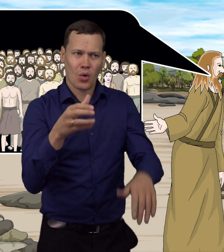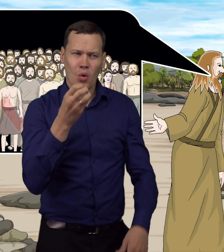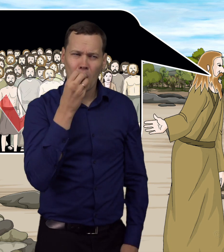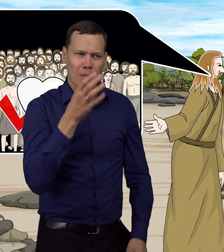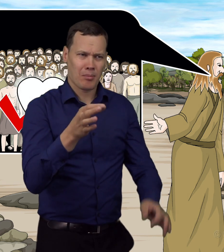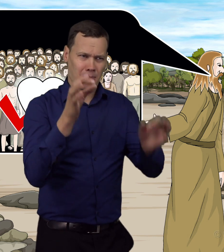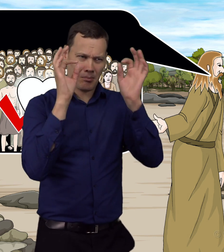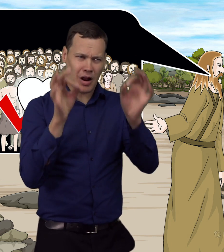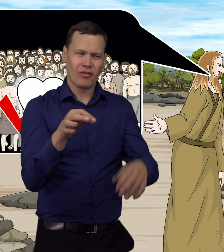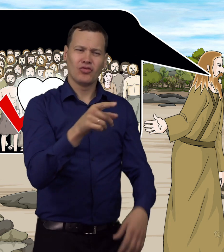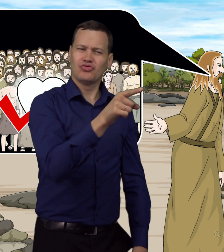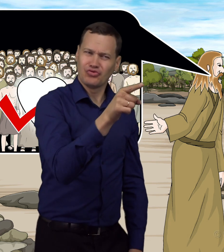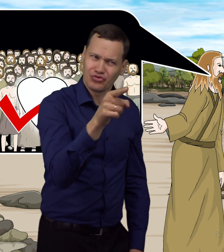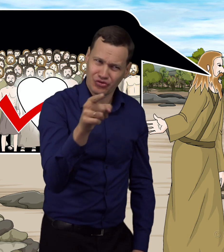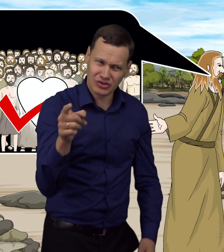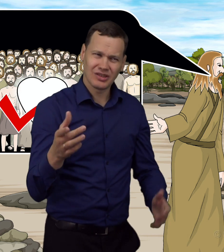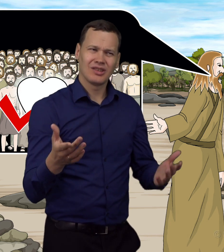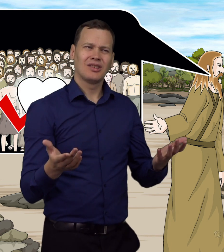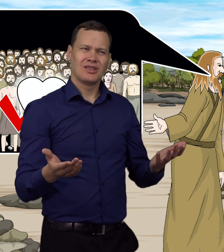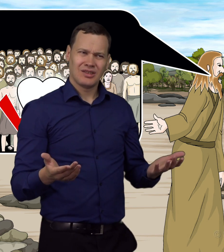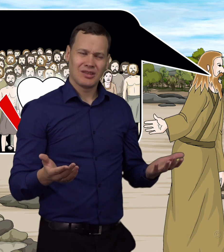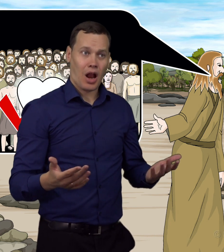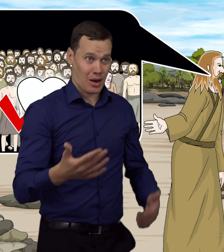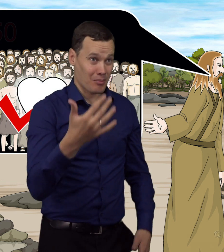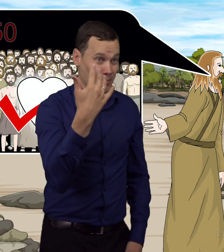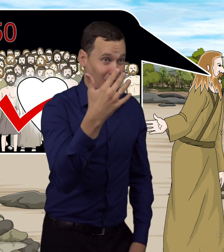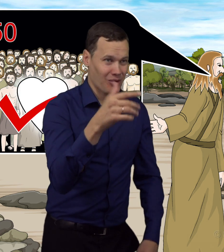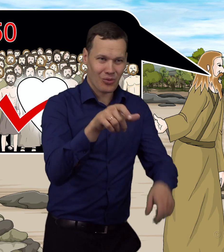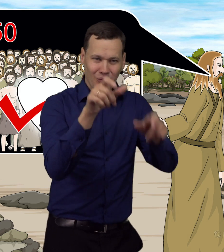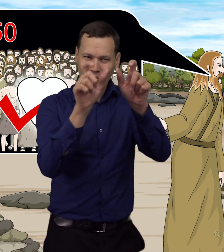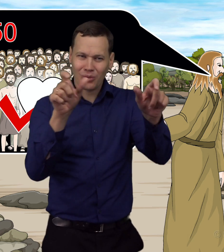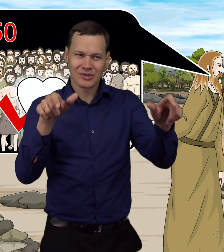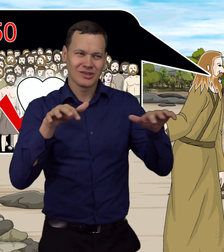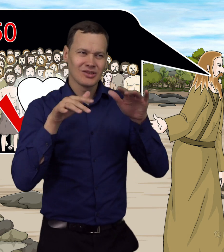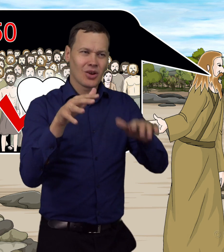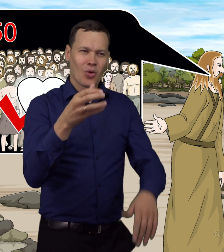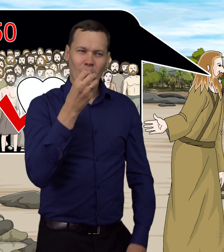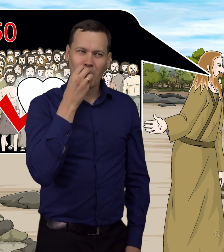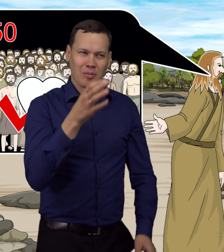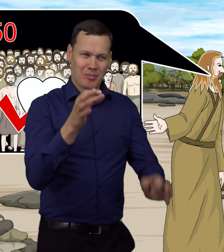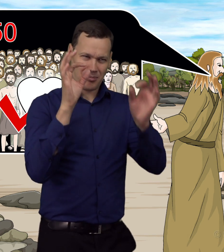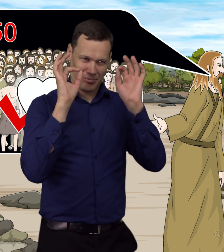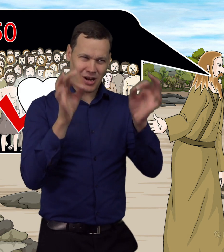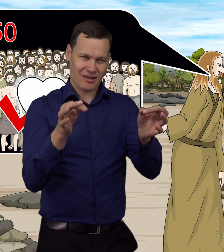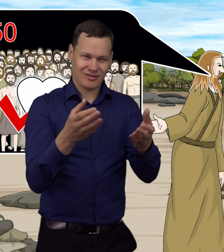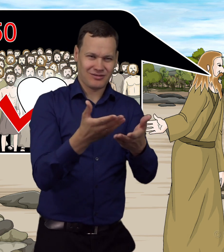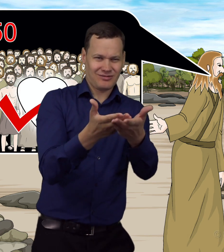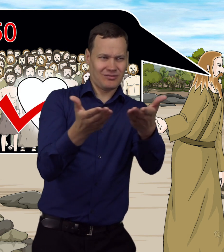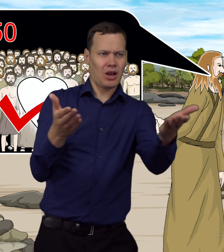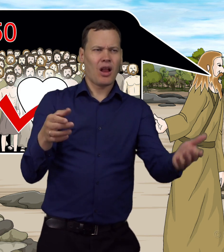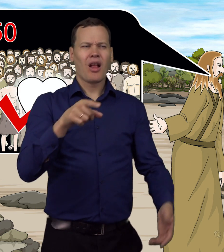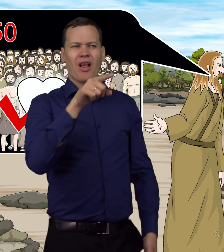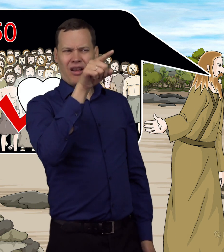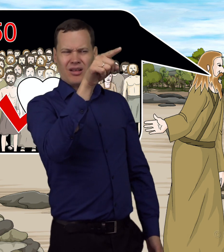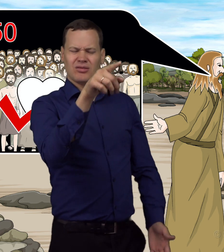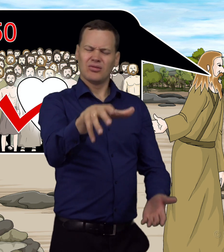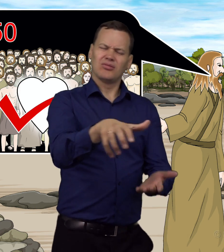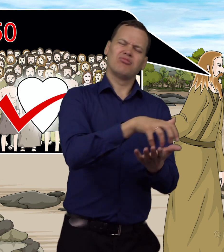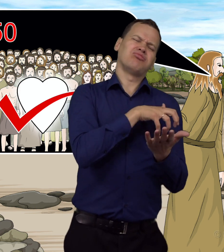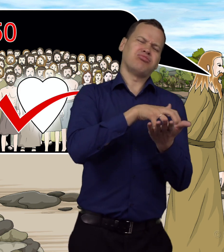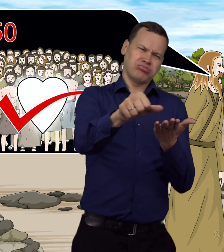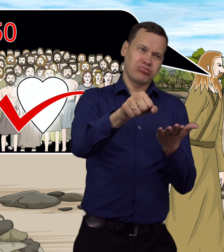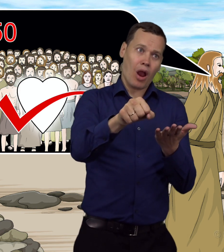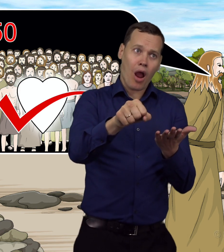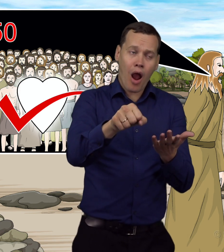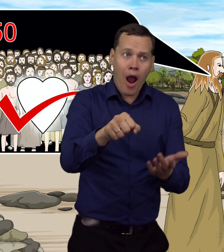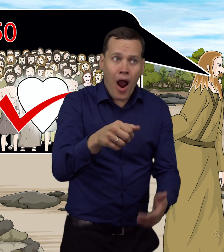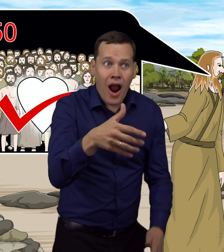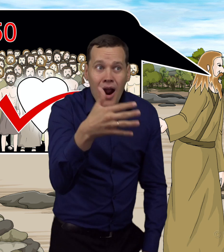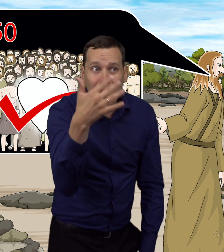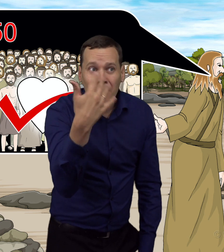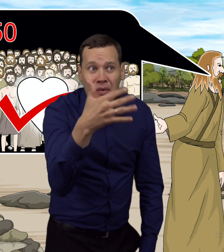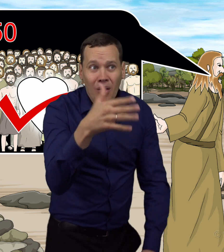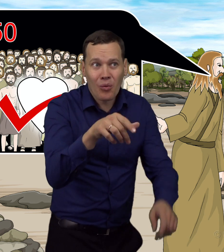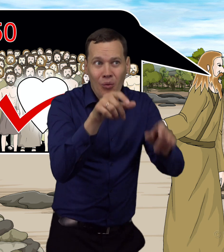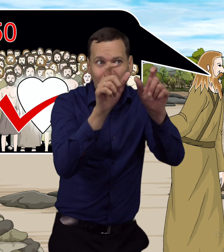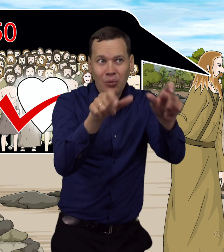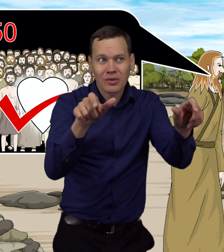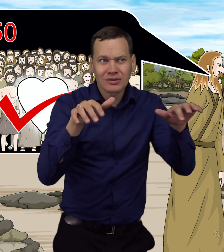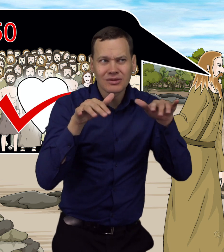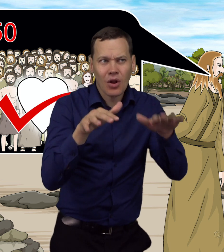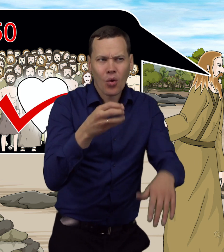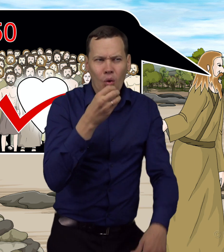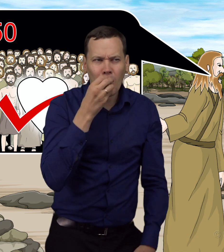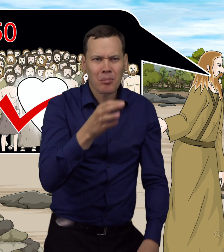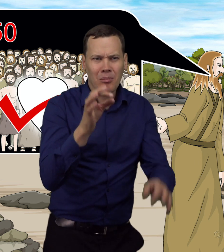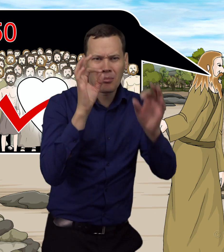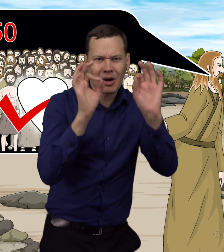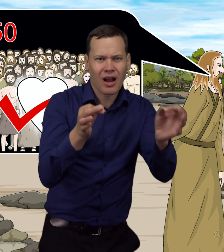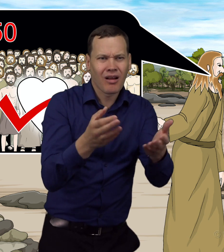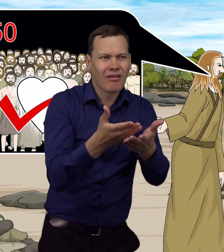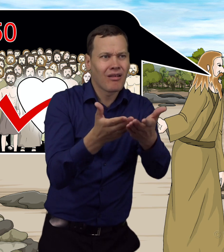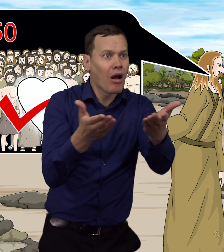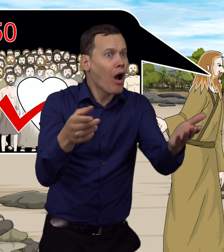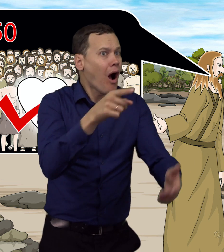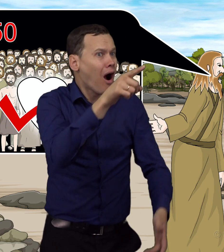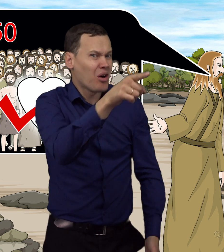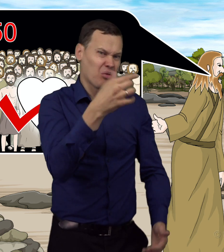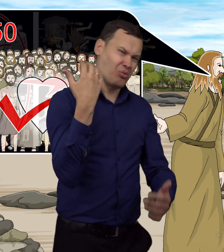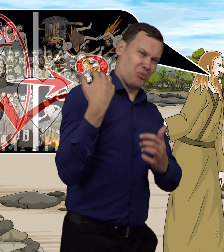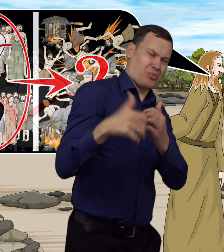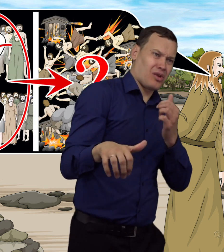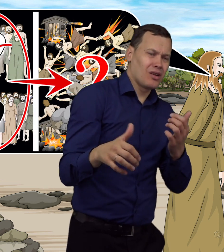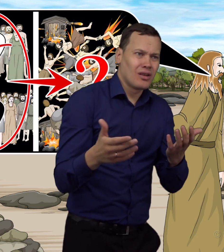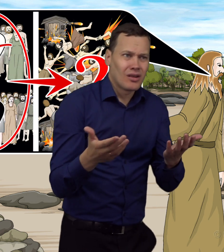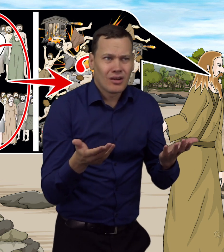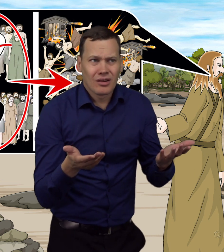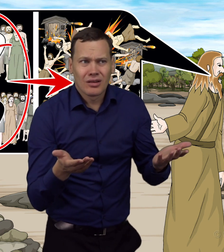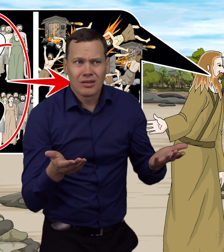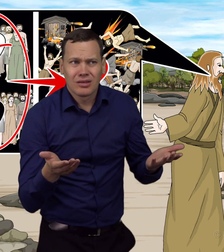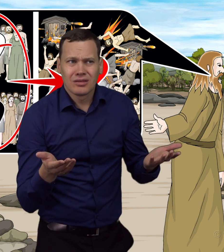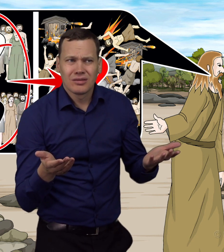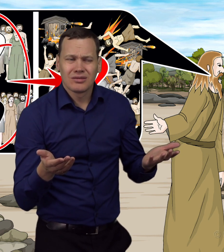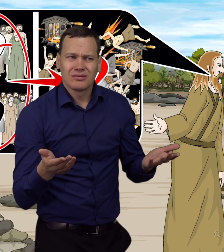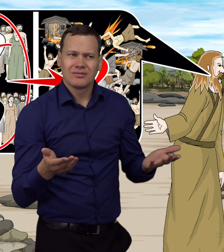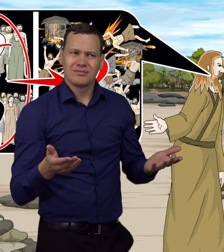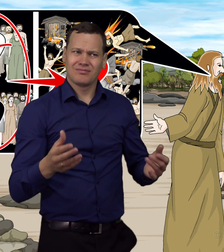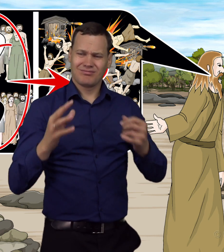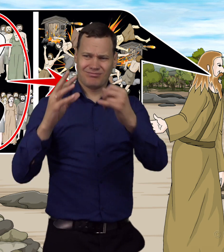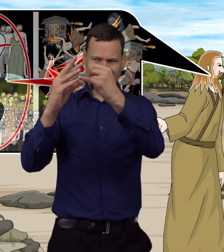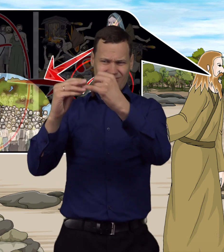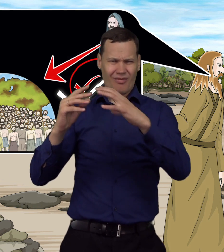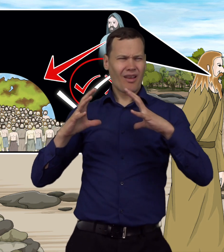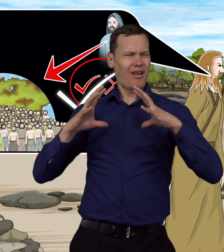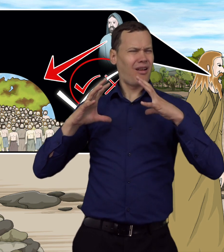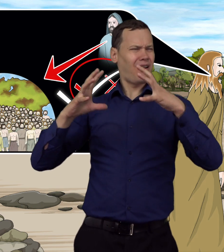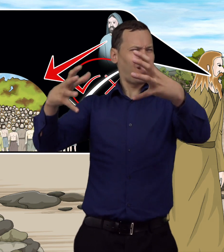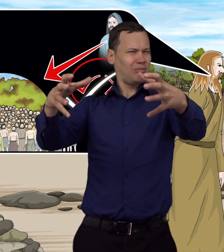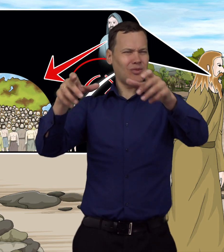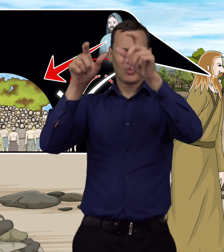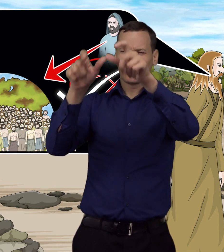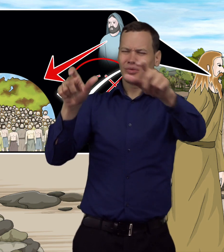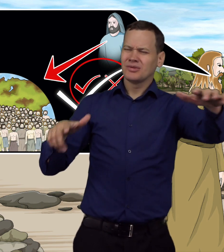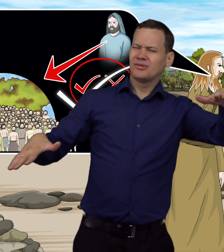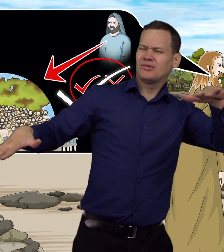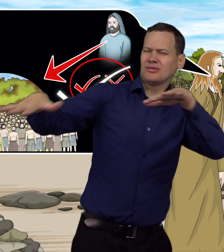Far be it from You to do such a thing—to kill the righteous with the wicked, so that the righteous and the wicked are treated alike. Far be it from You!